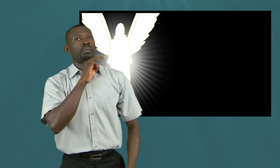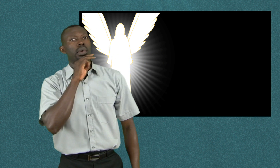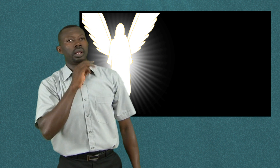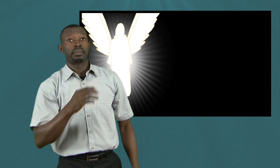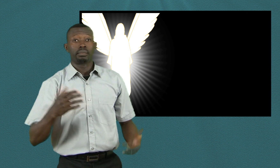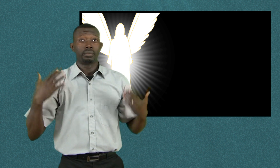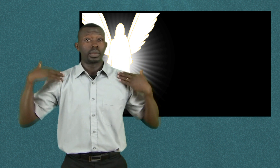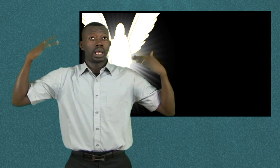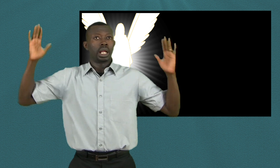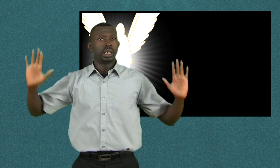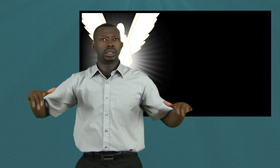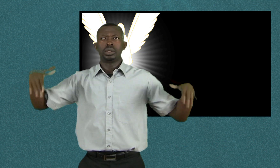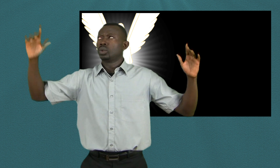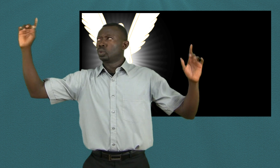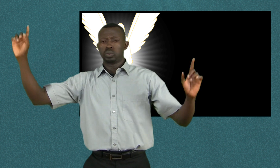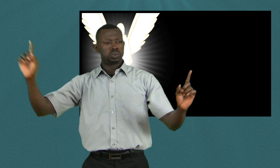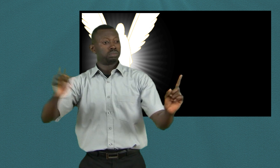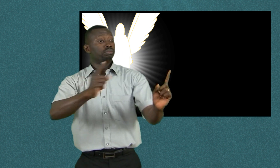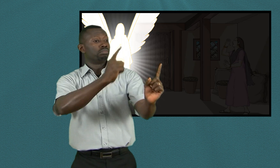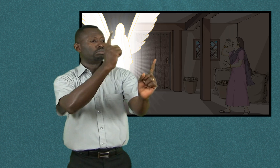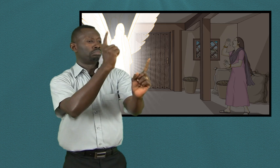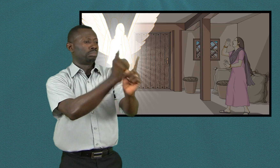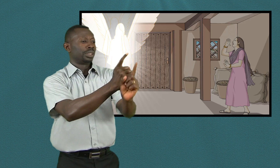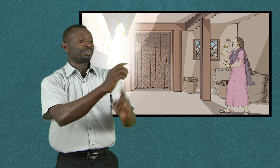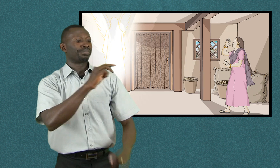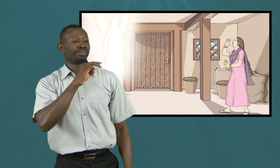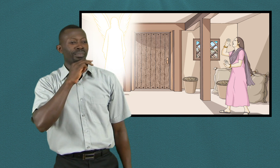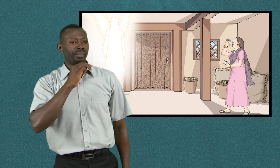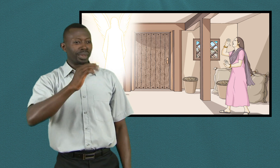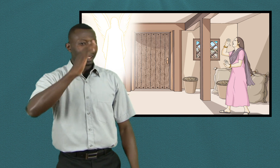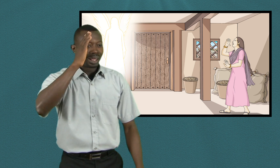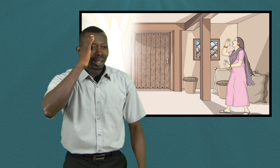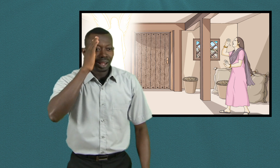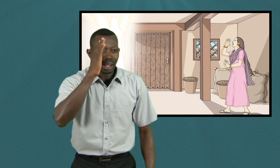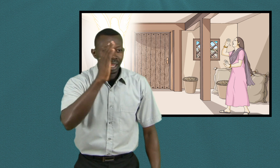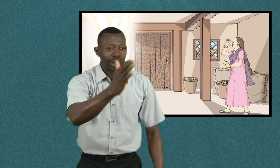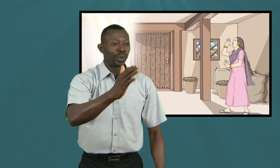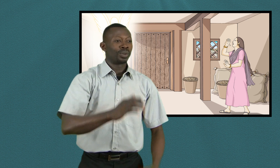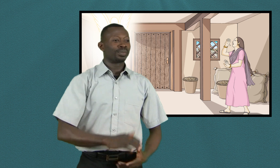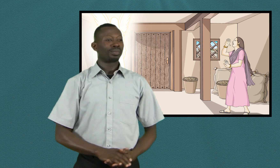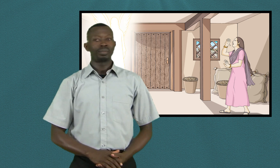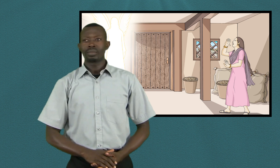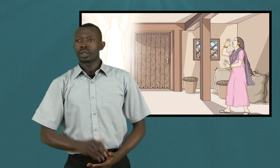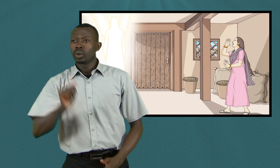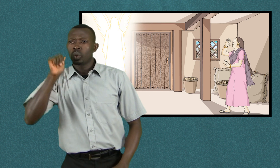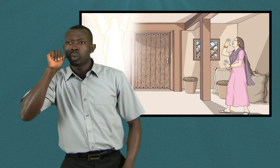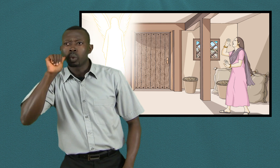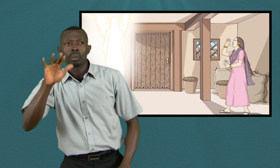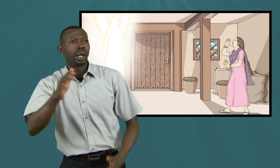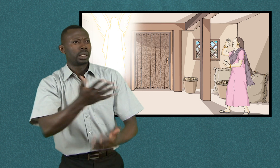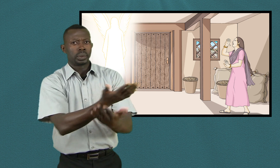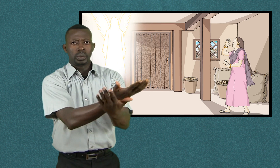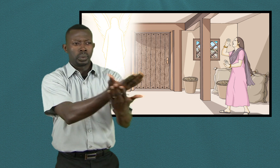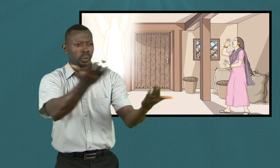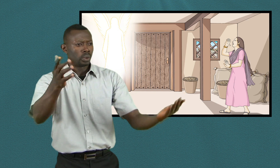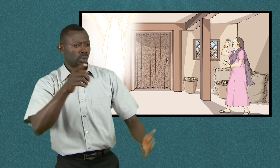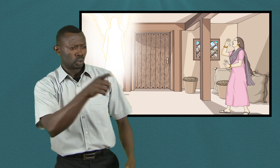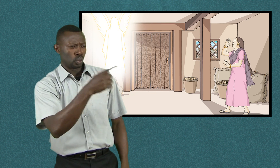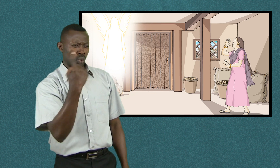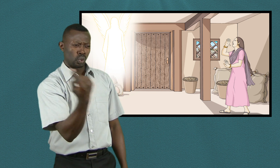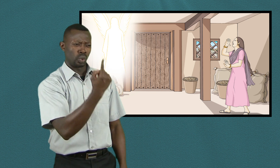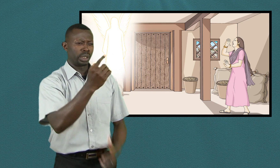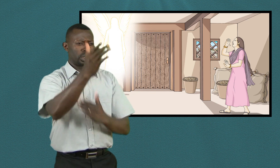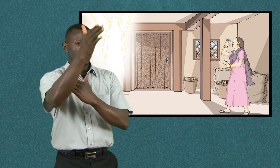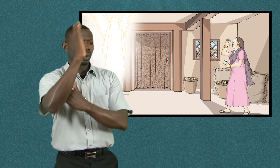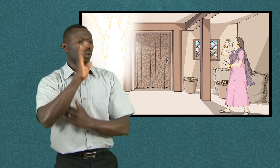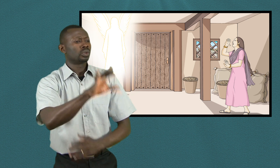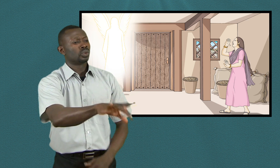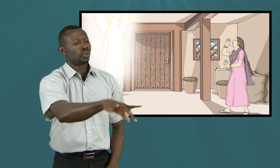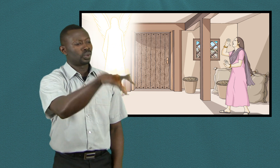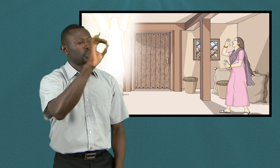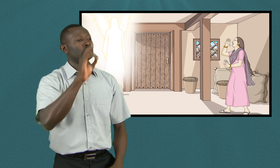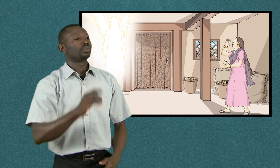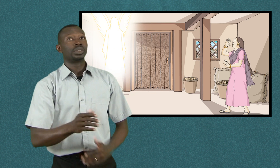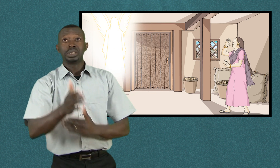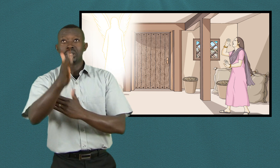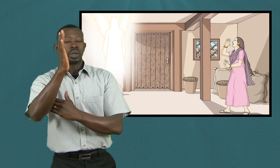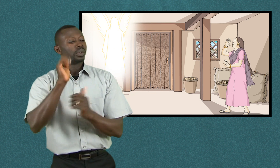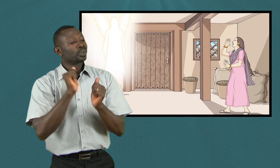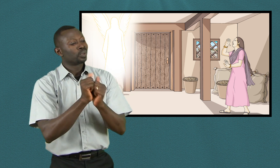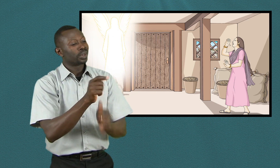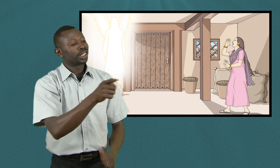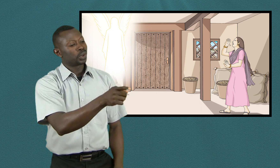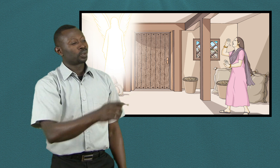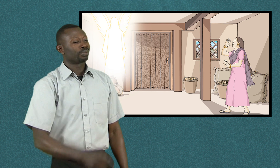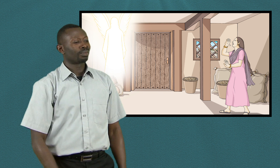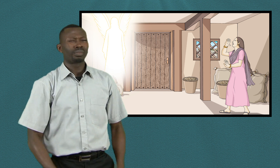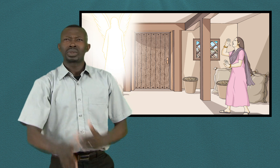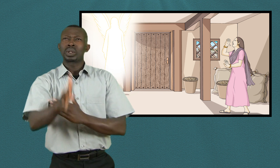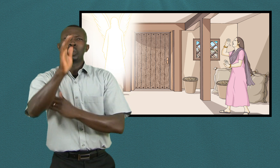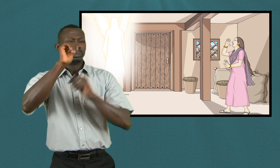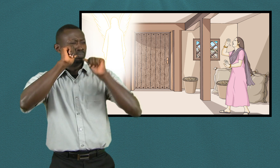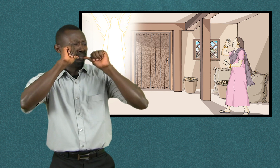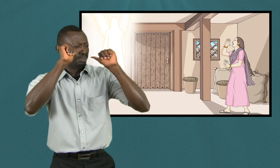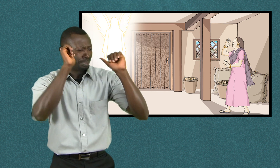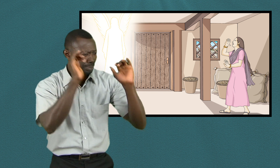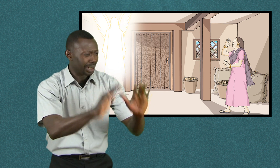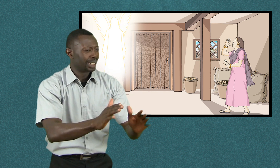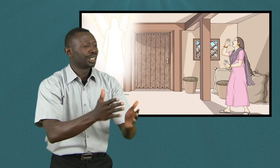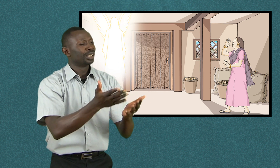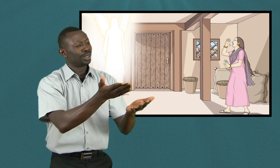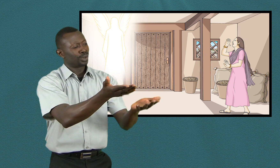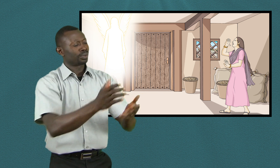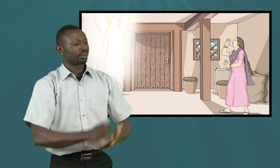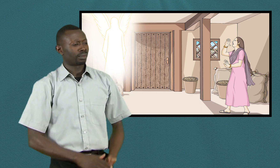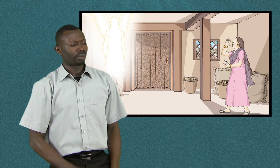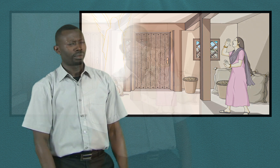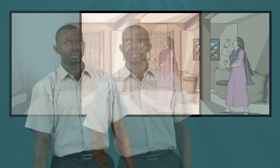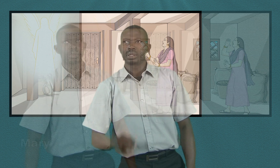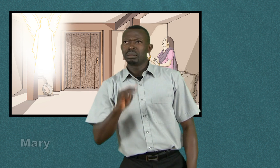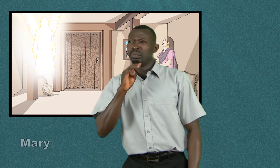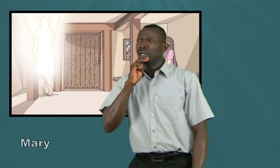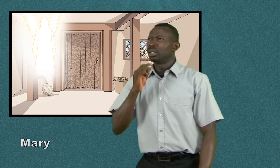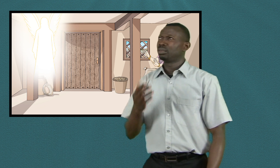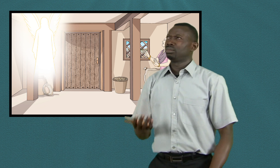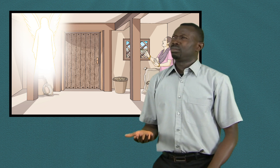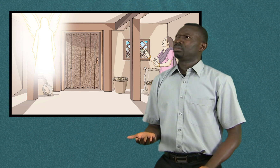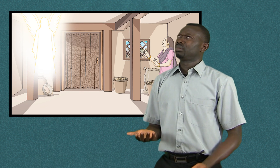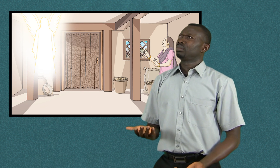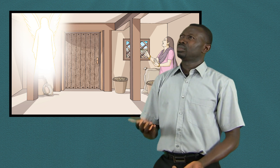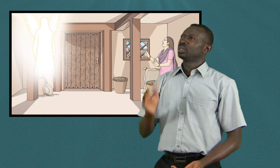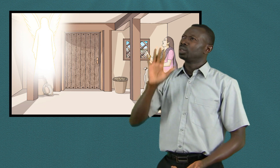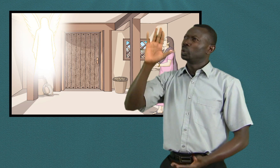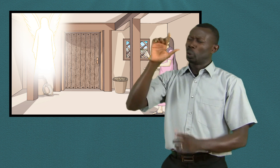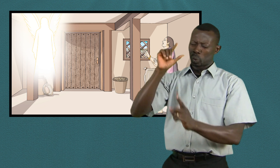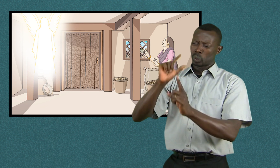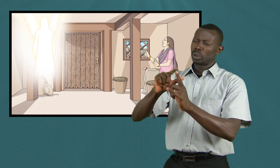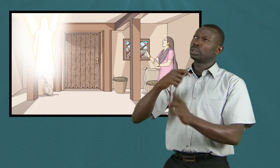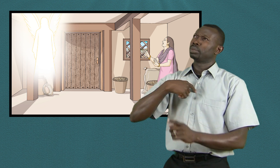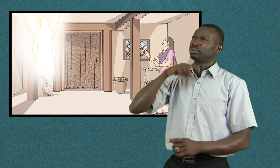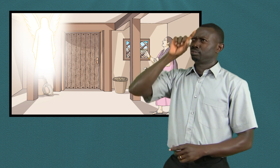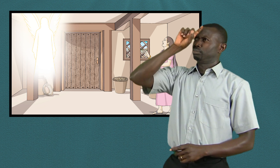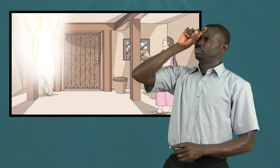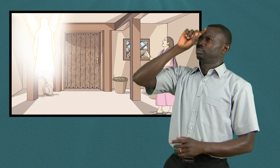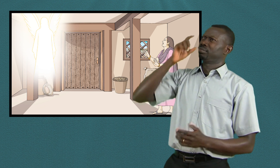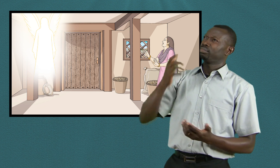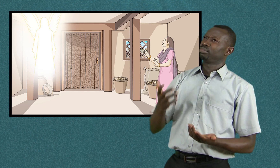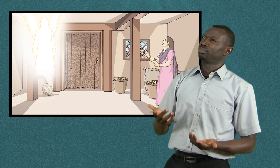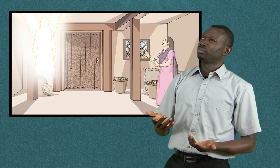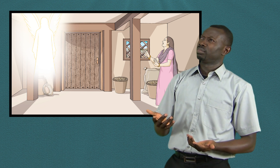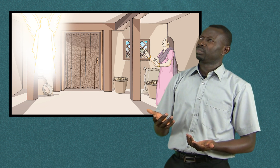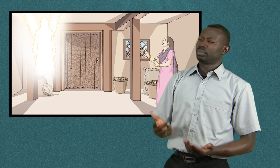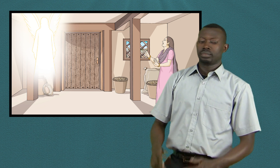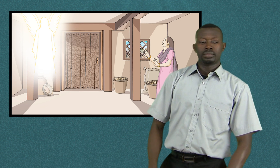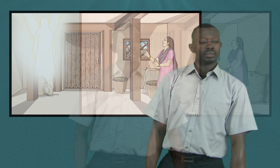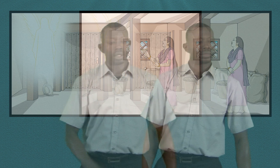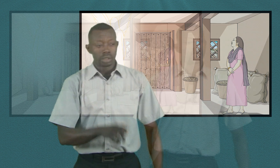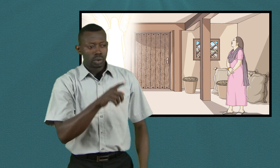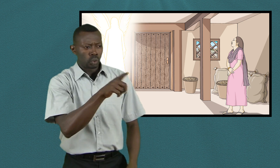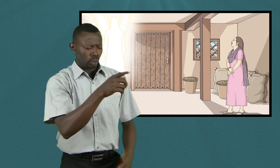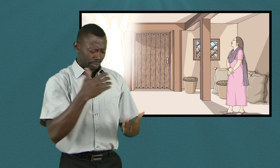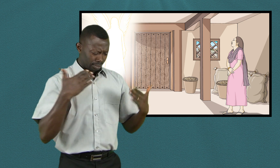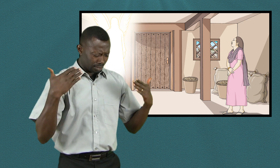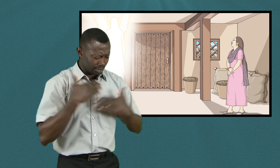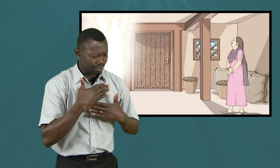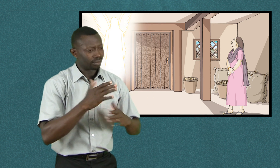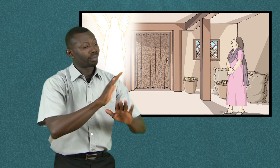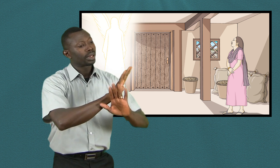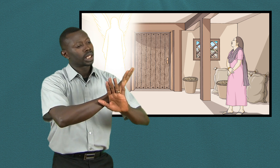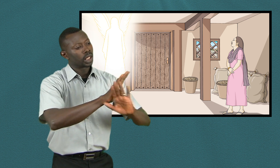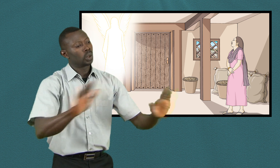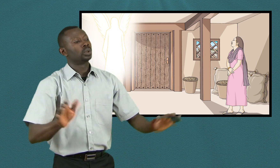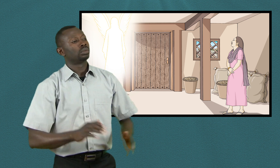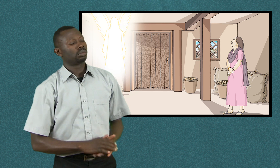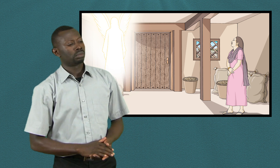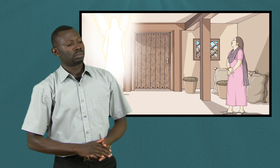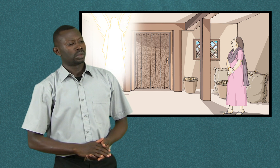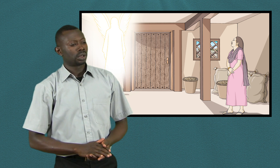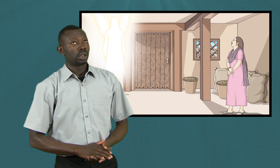The angel appeared to her and said, “Greetings, you who are highly favored! The Lord is with you.” Mary was greatly troubled at his words and wondered what kind of greeting this might be.